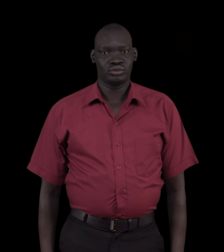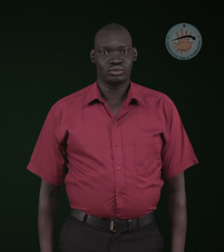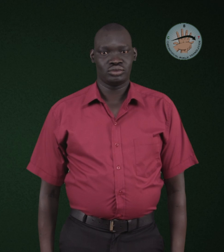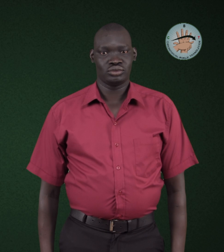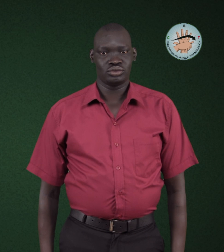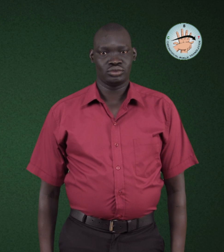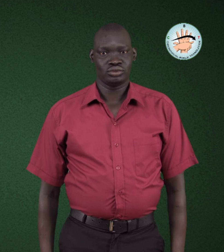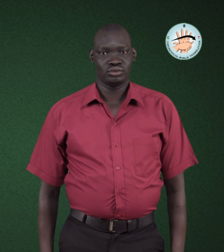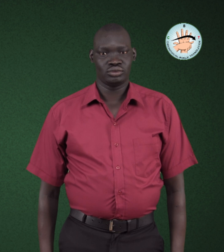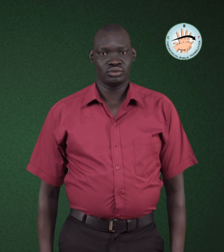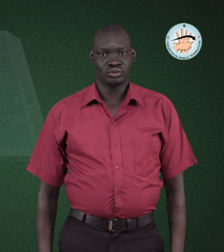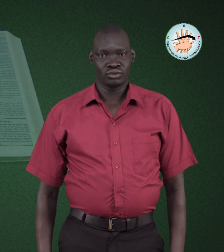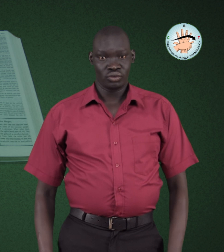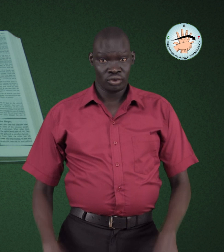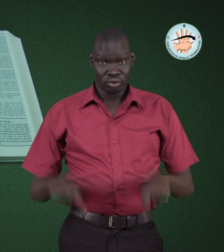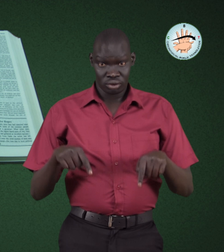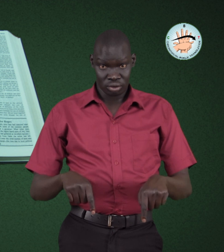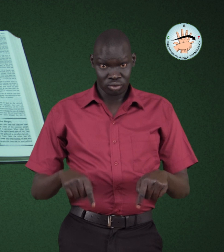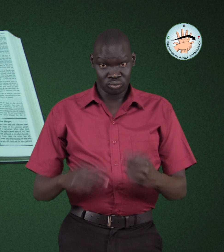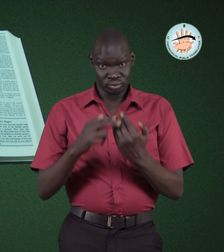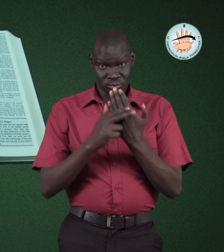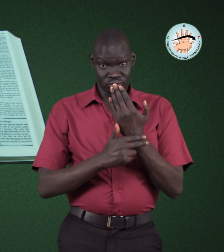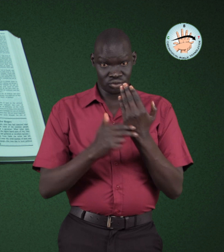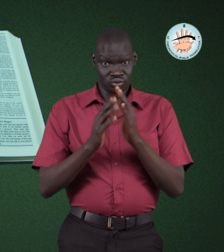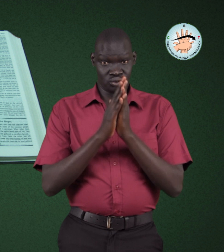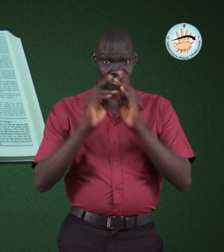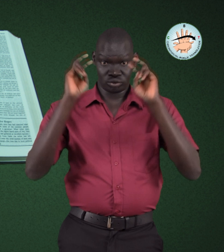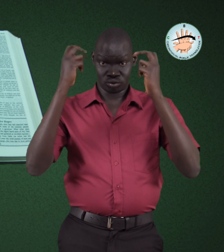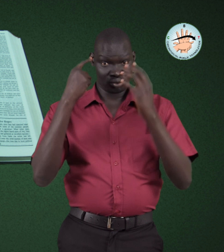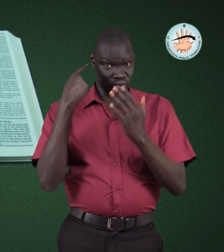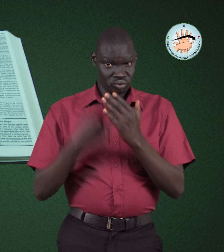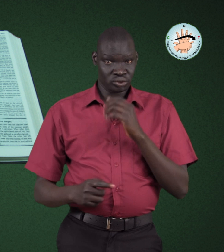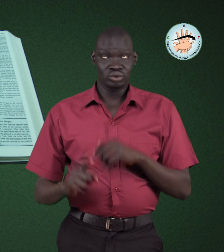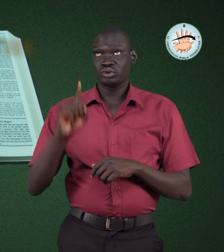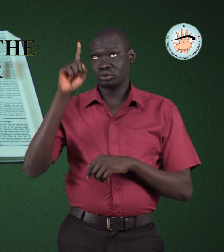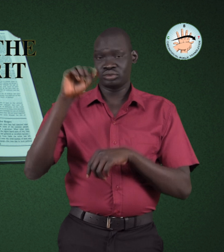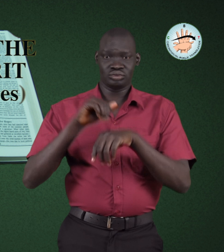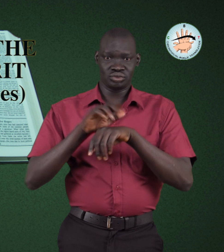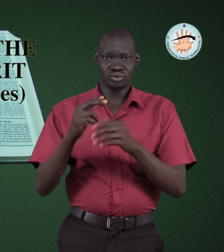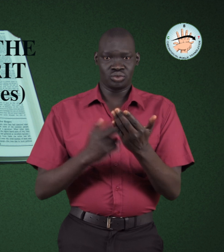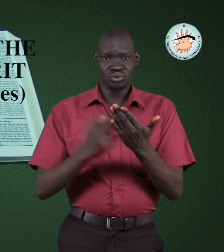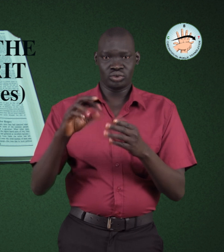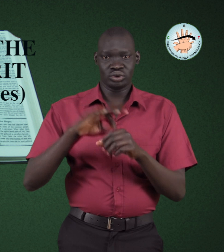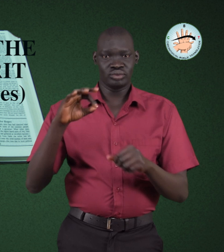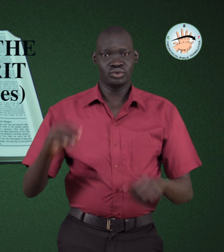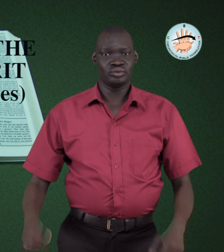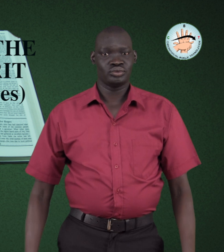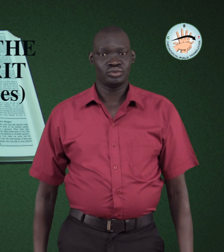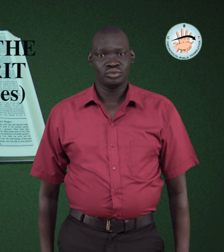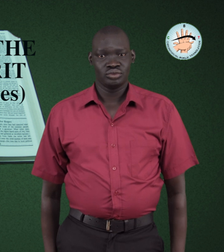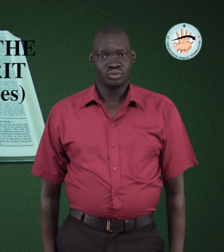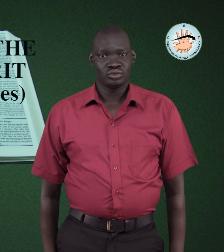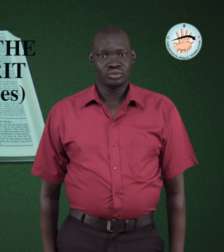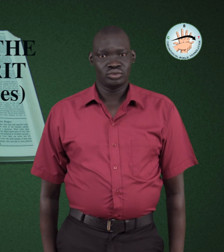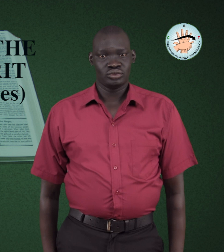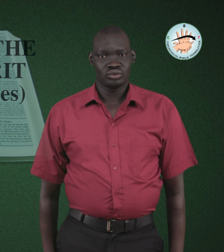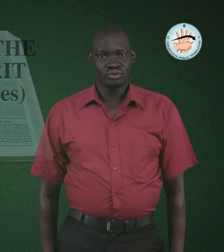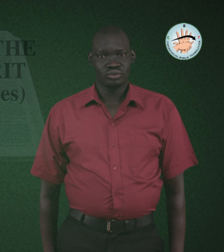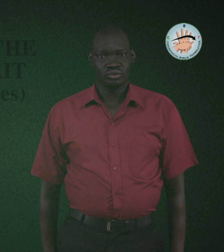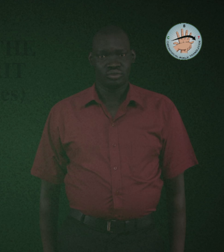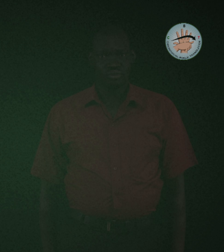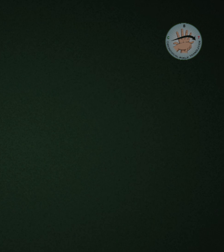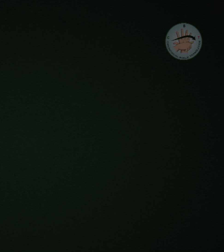God sends the Holy Spirit